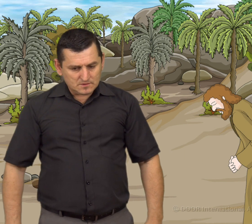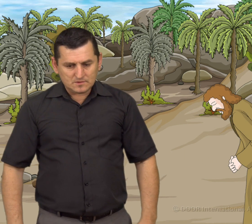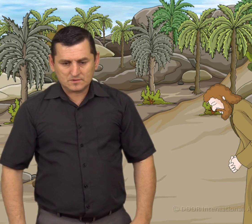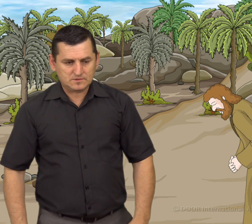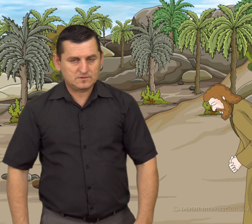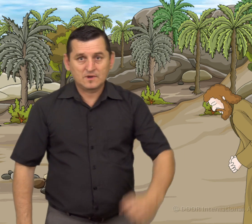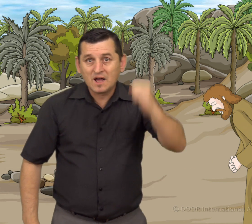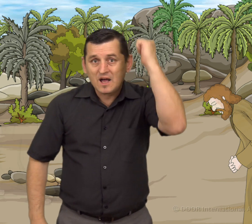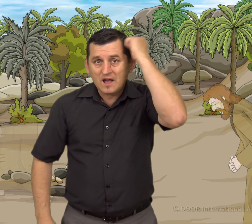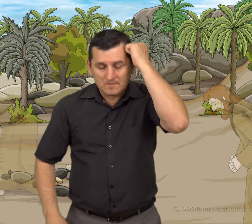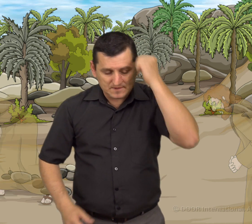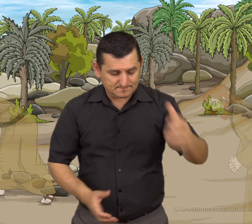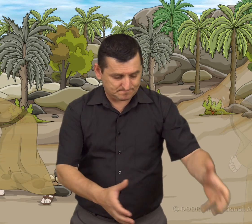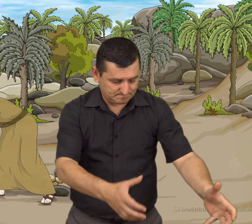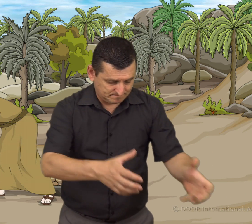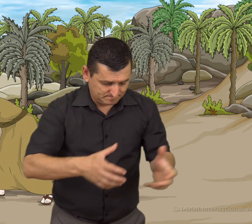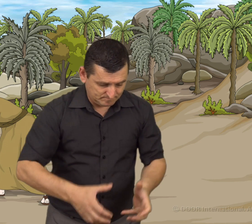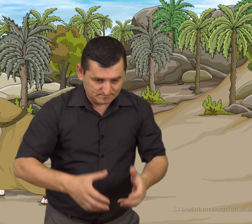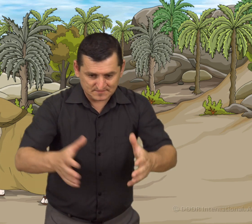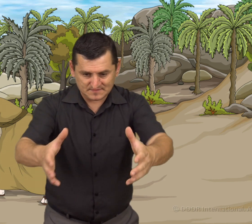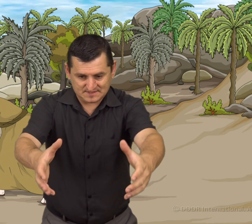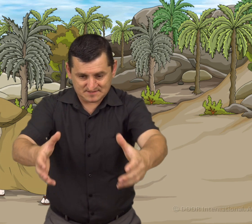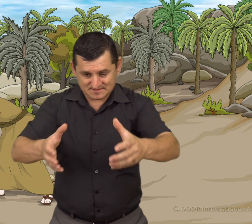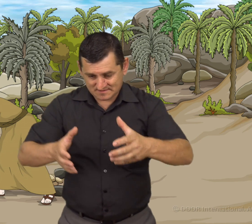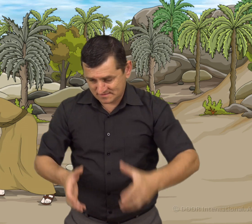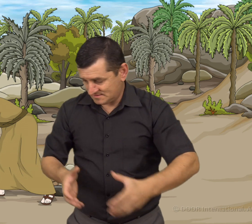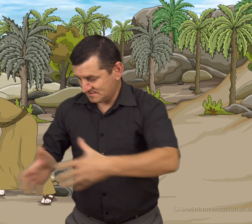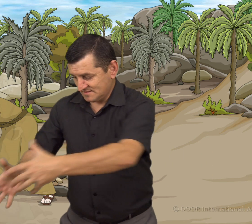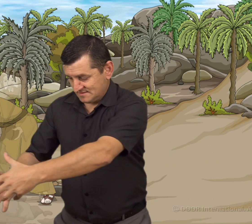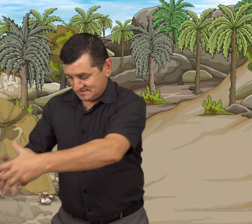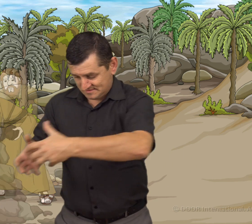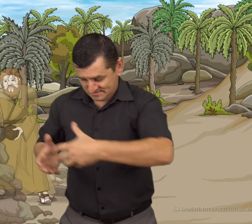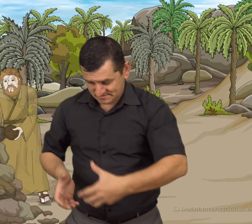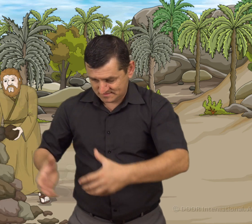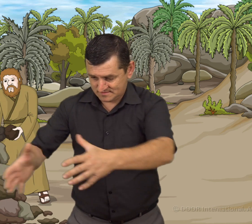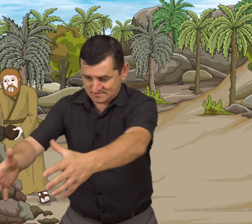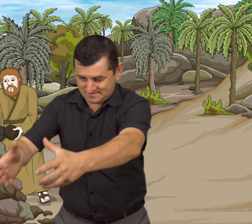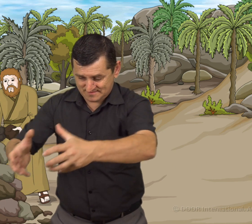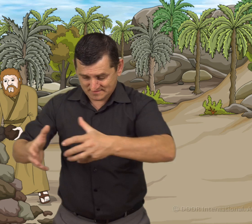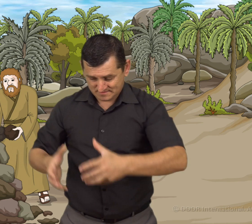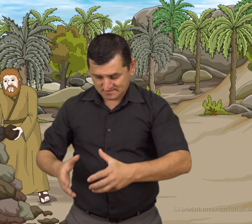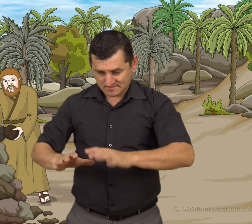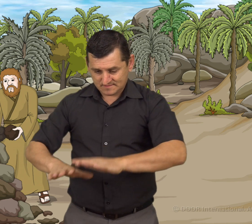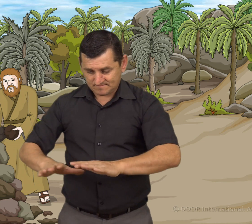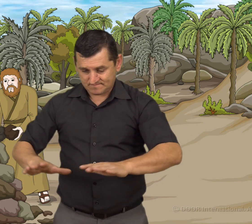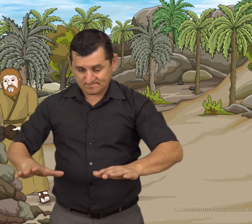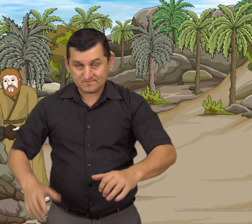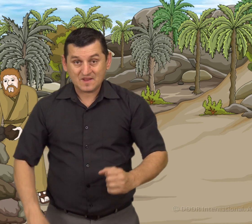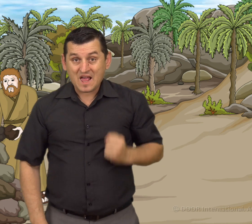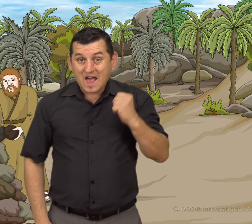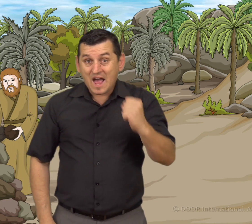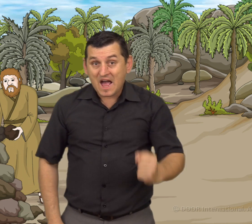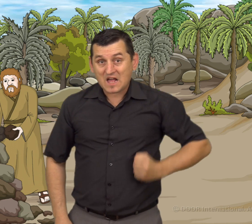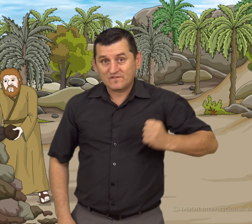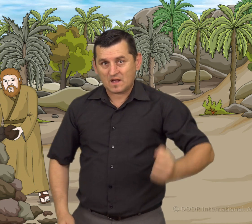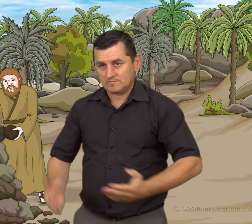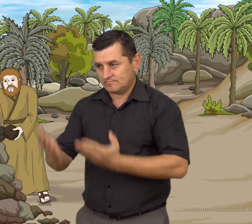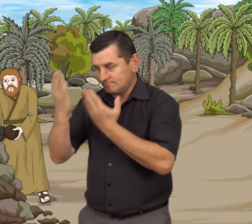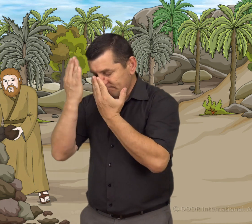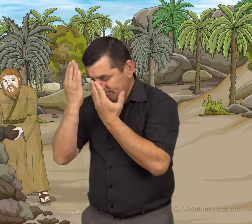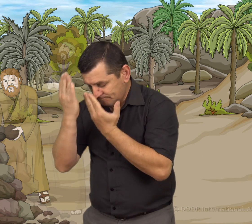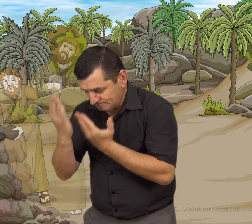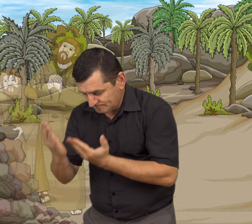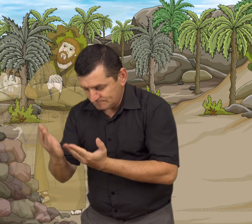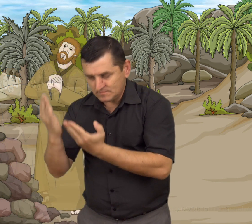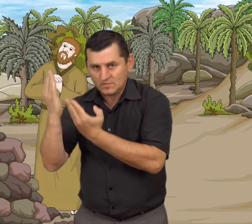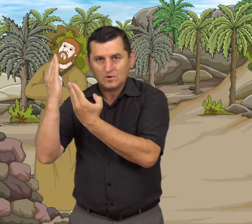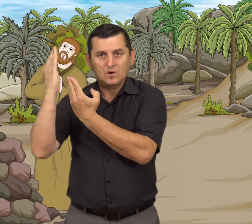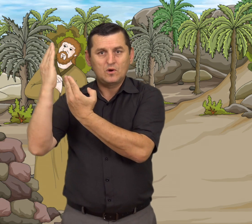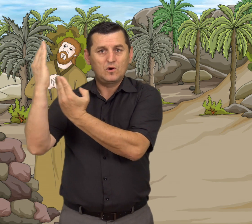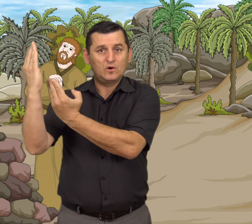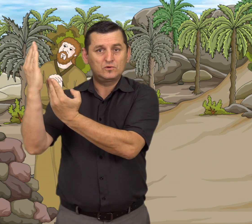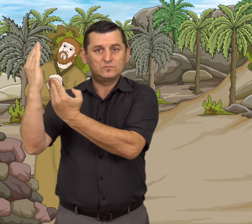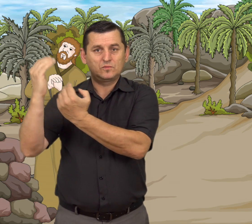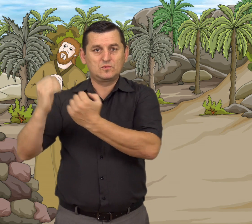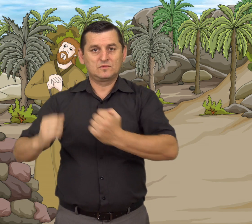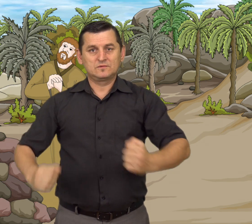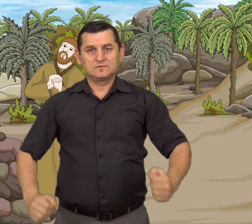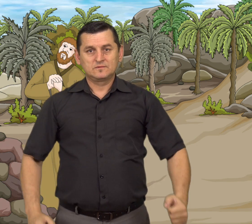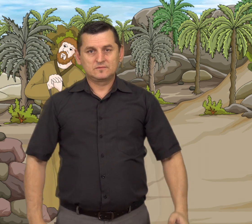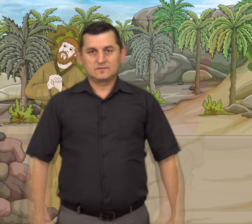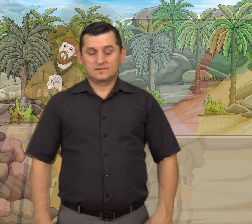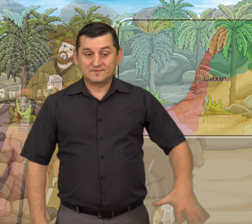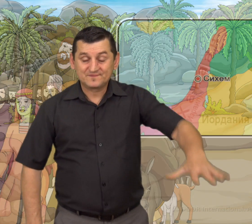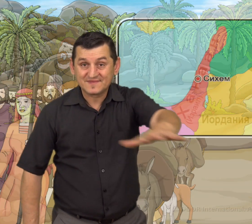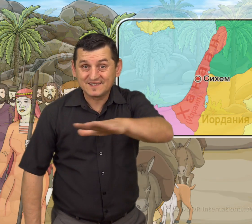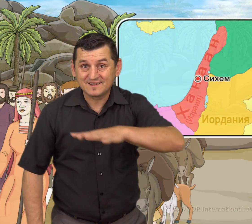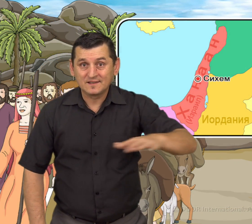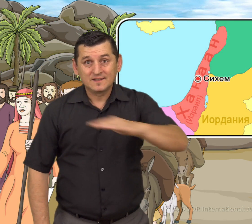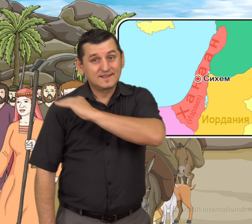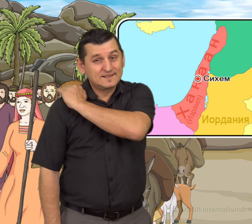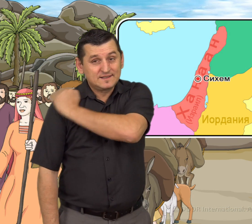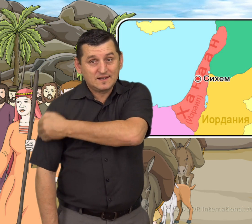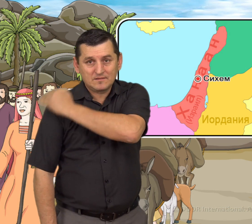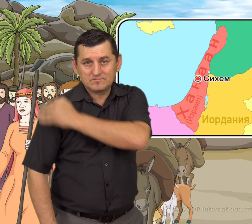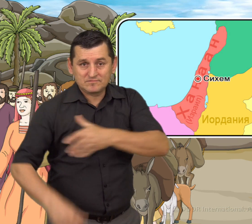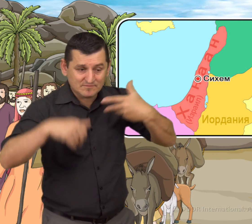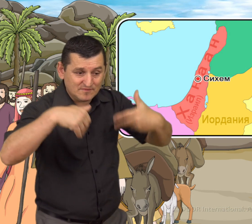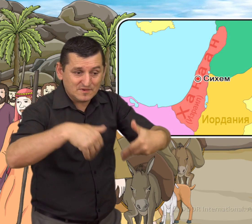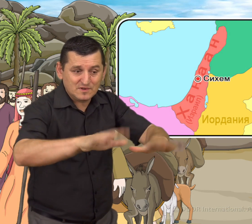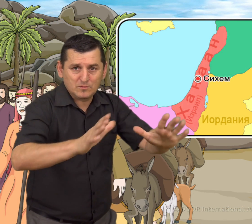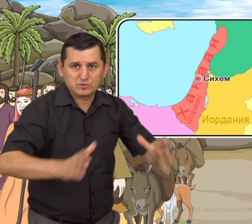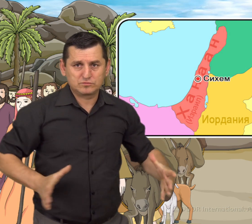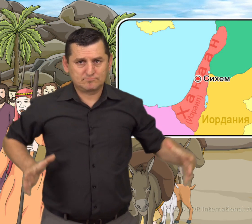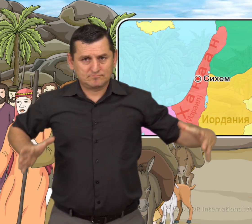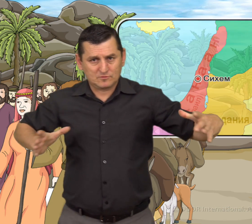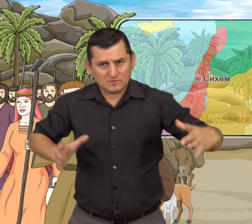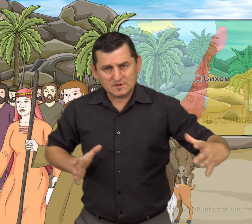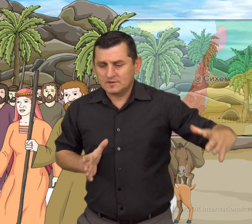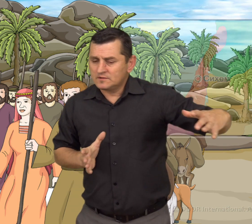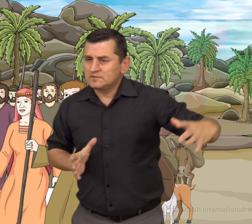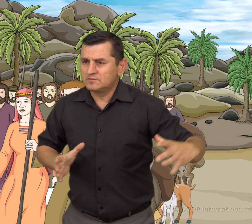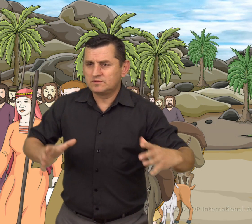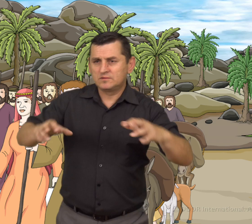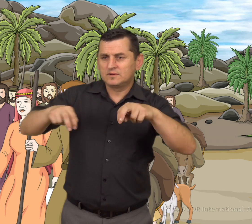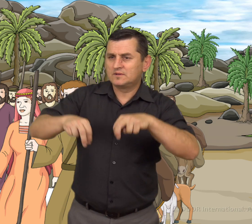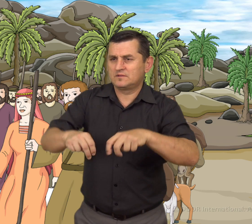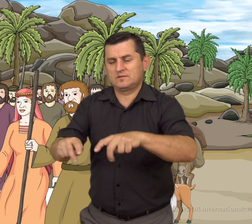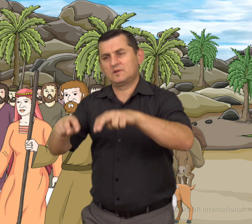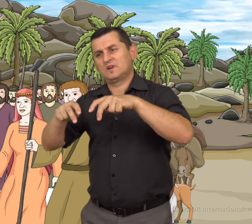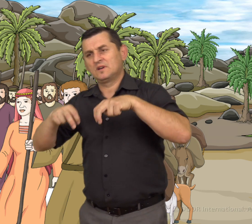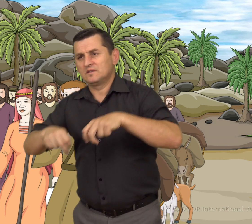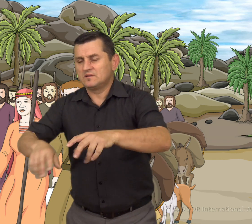So Abram built an altar there to the LORD, who had appeared to him.